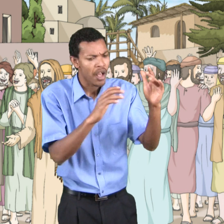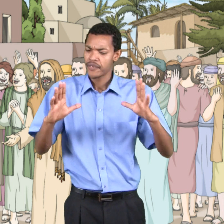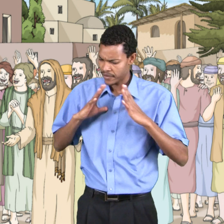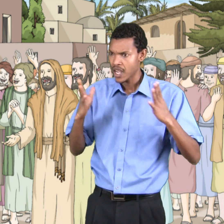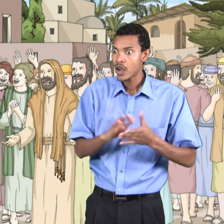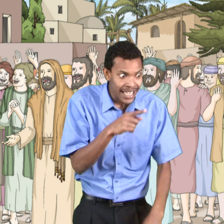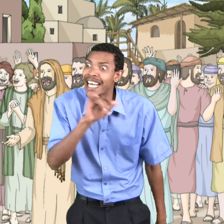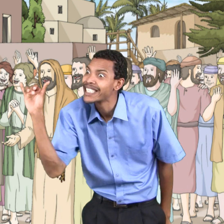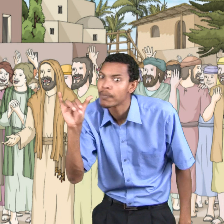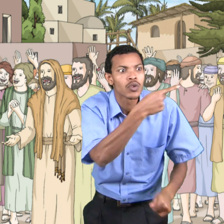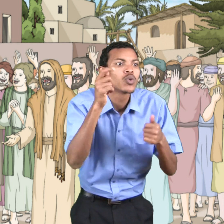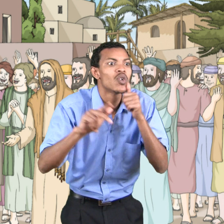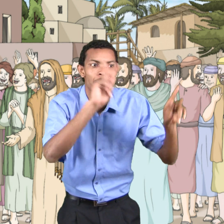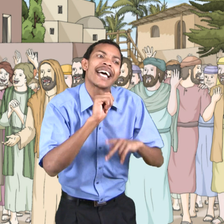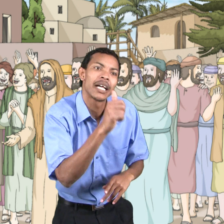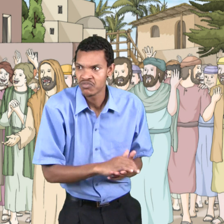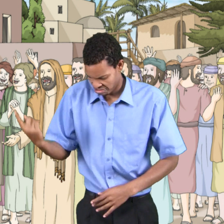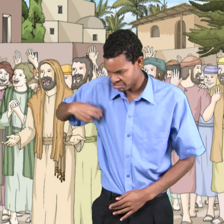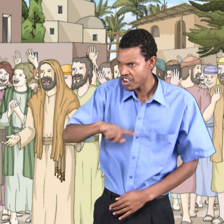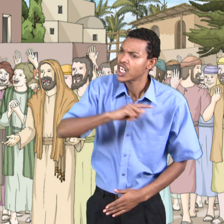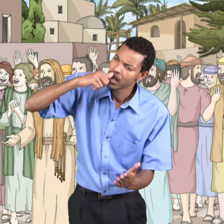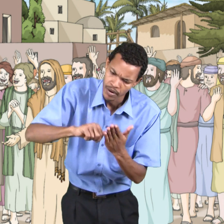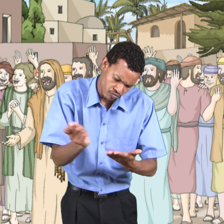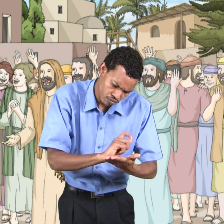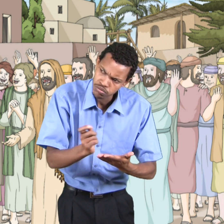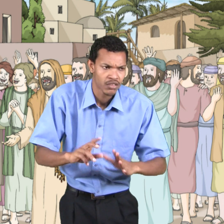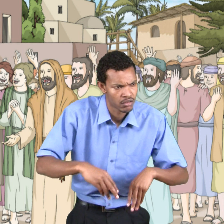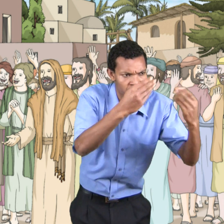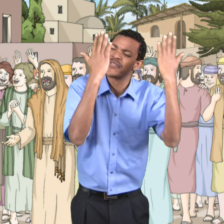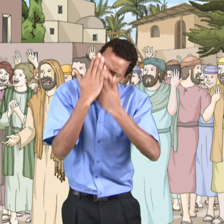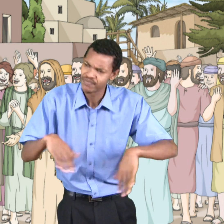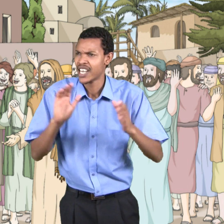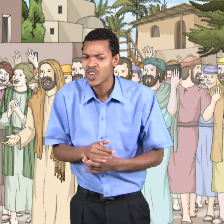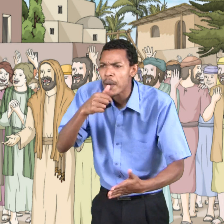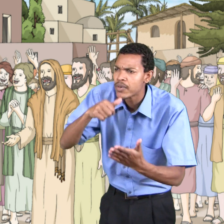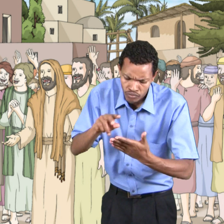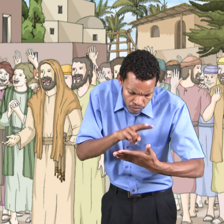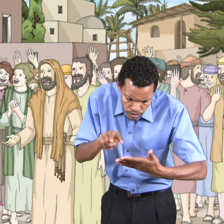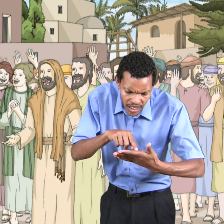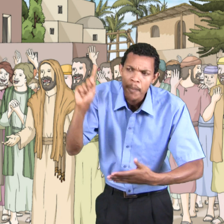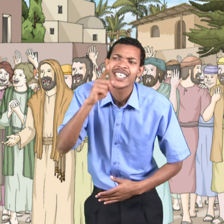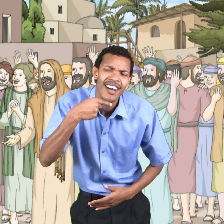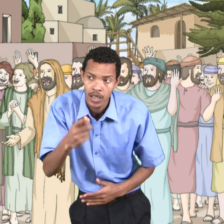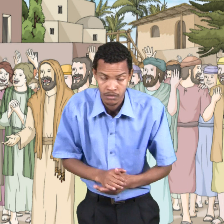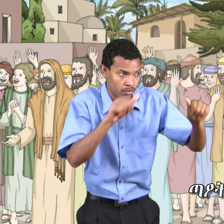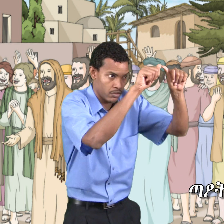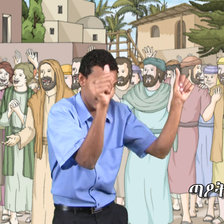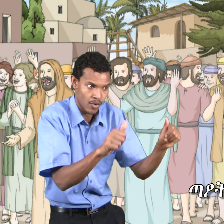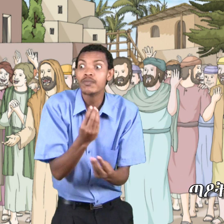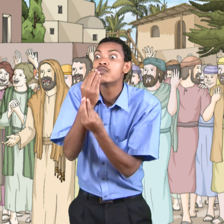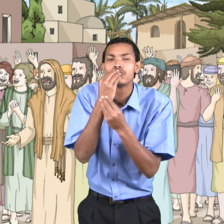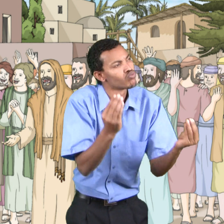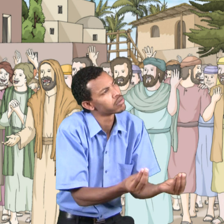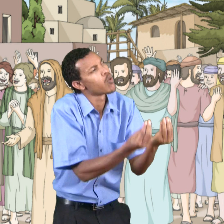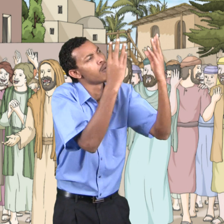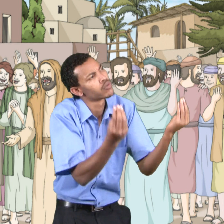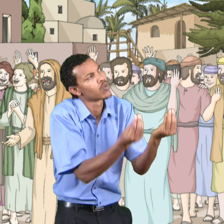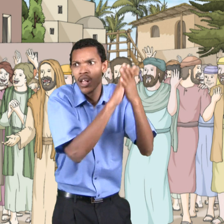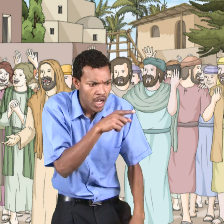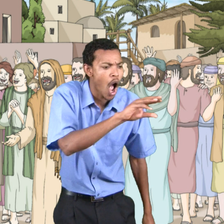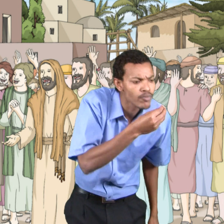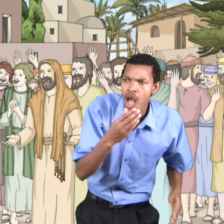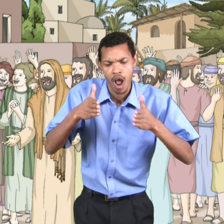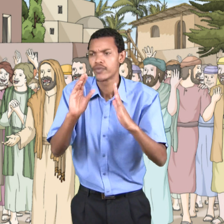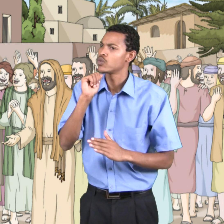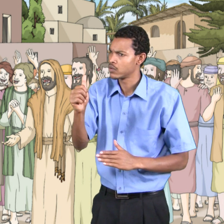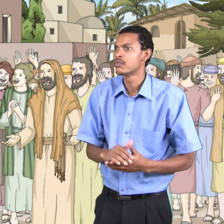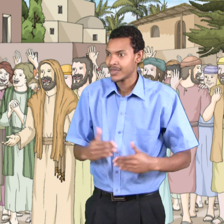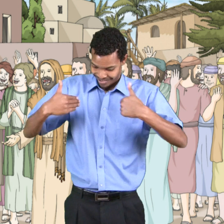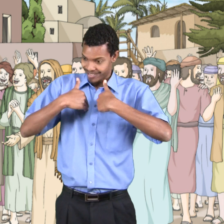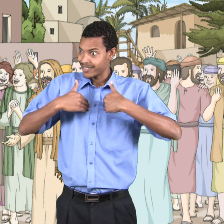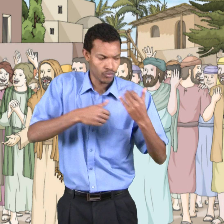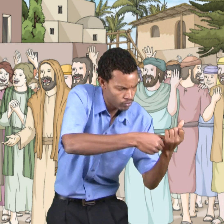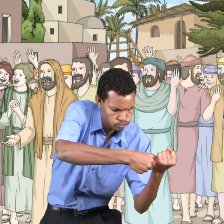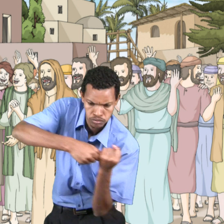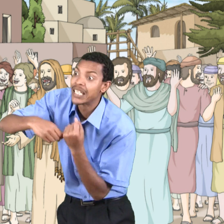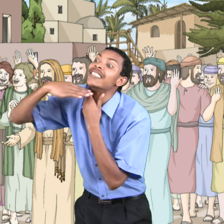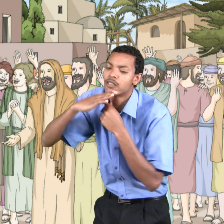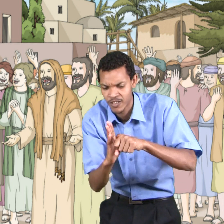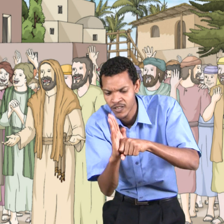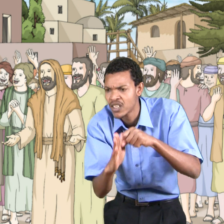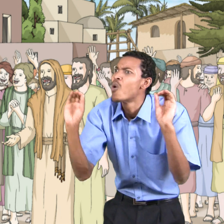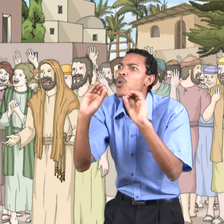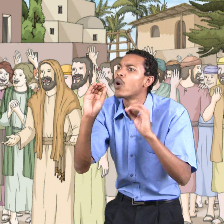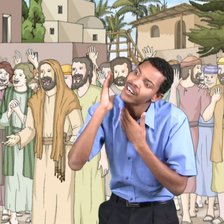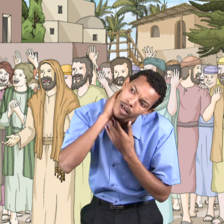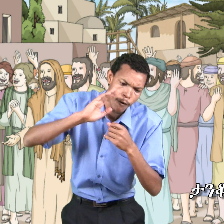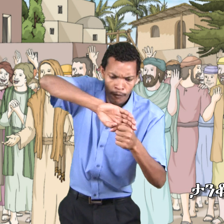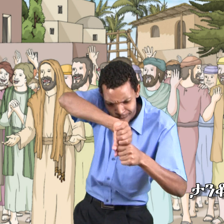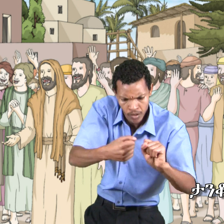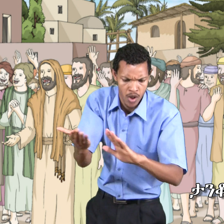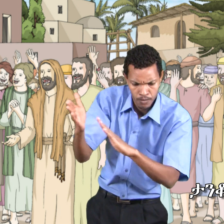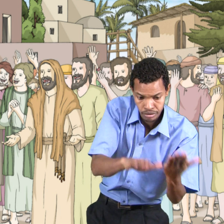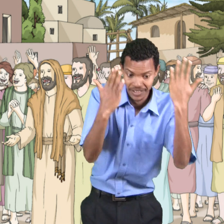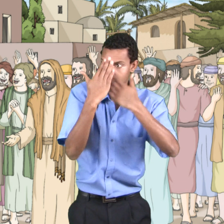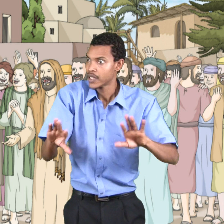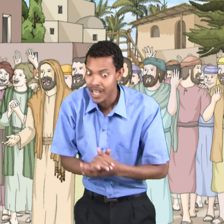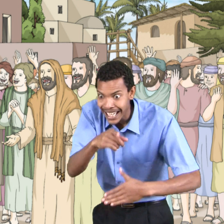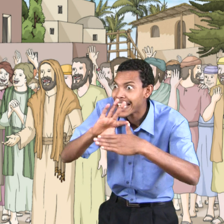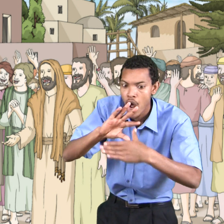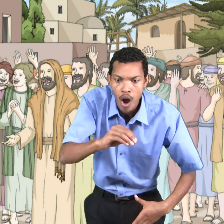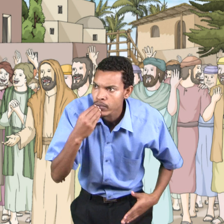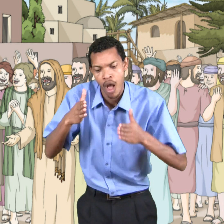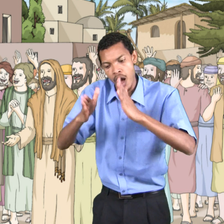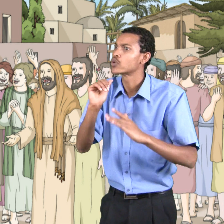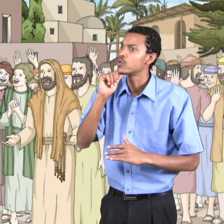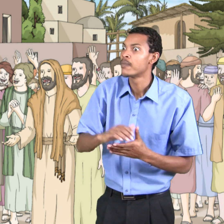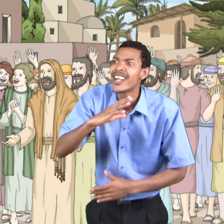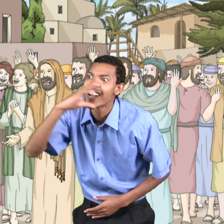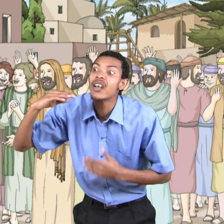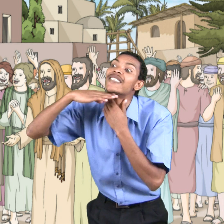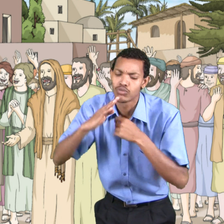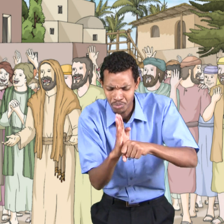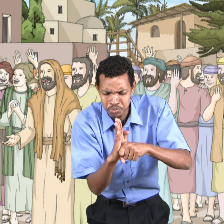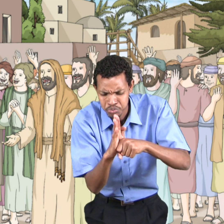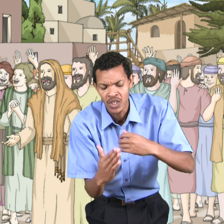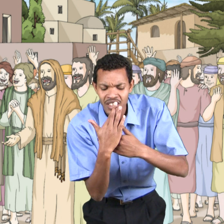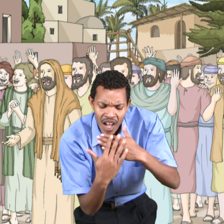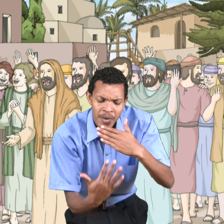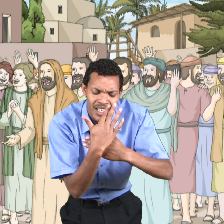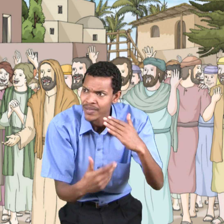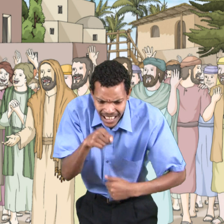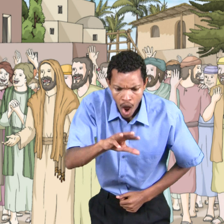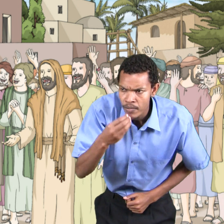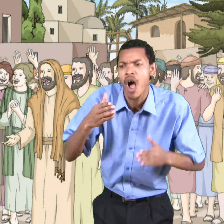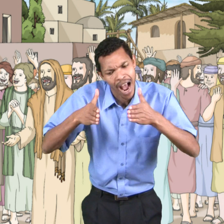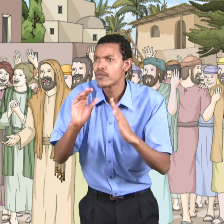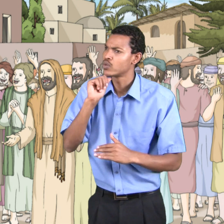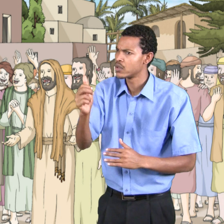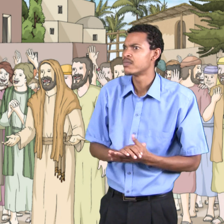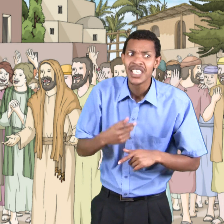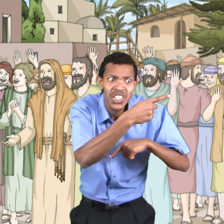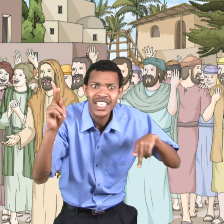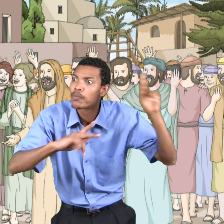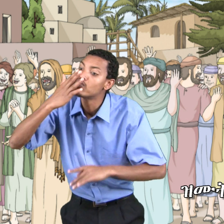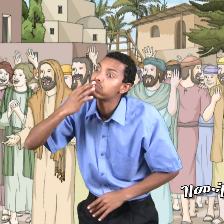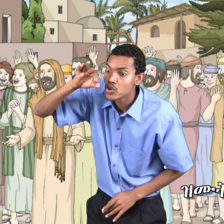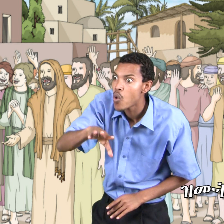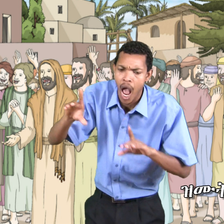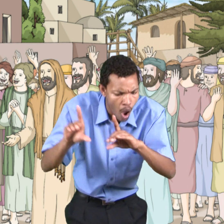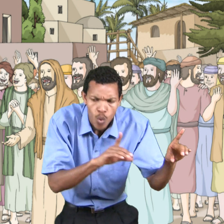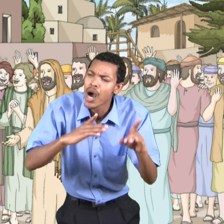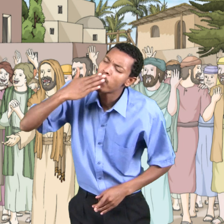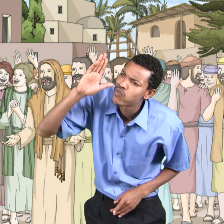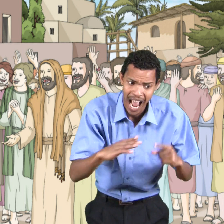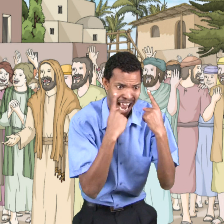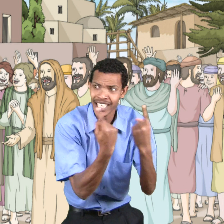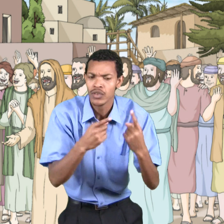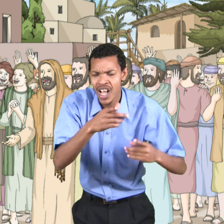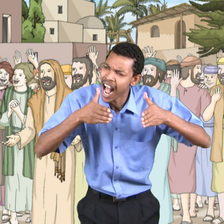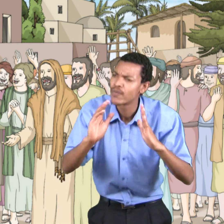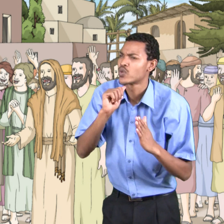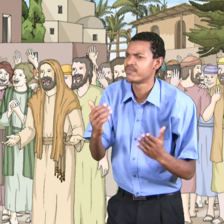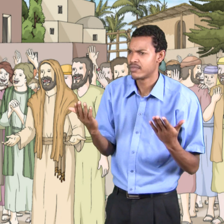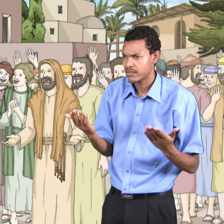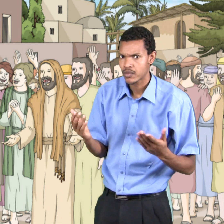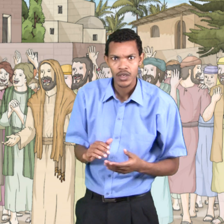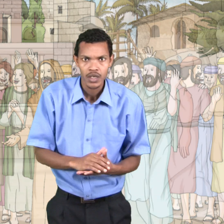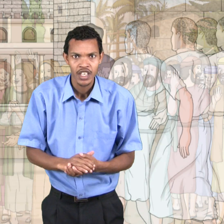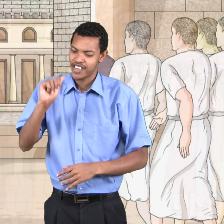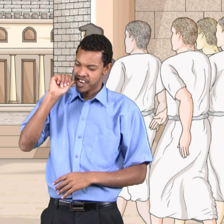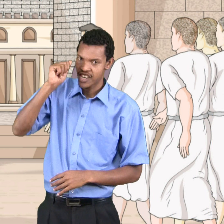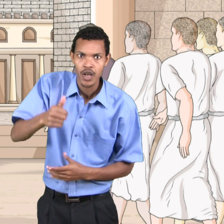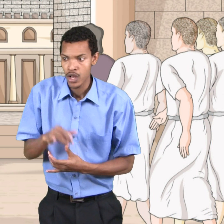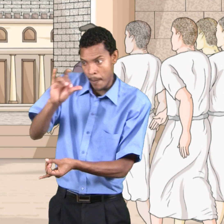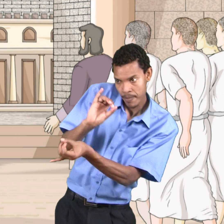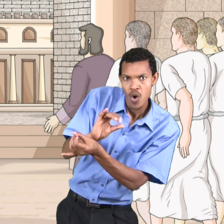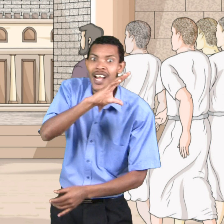As for the Gentile believers, we have written to them our decision that they must abstain from food sacrificed to idols, from blood, from the meat of strangled animals, and from sexual immorality.”